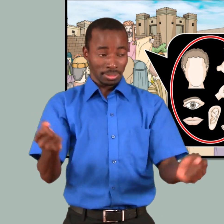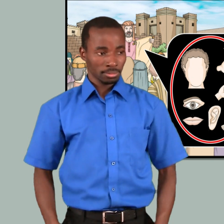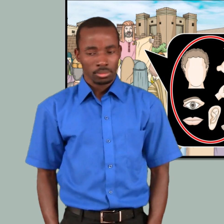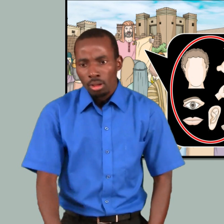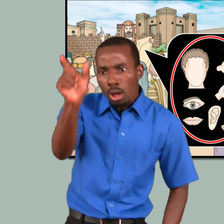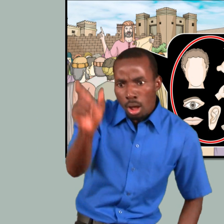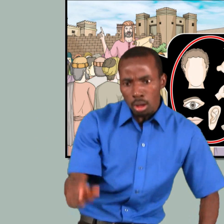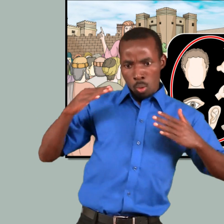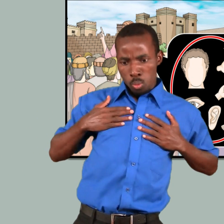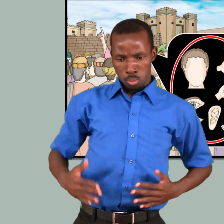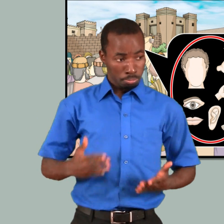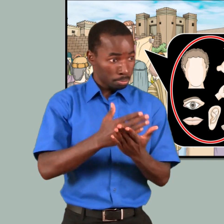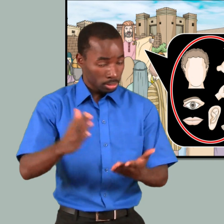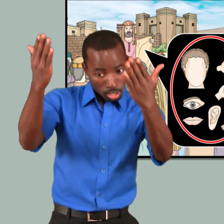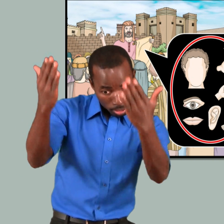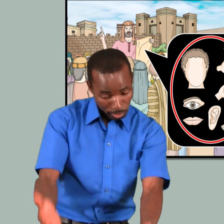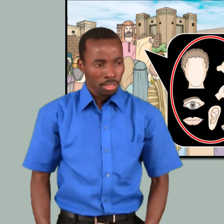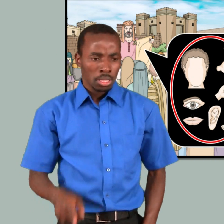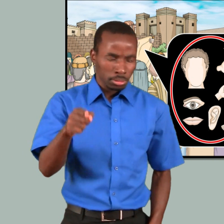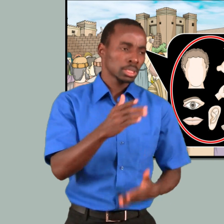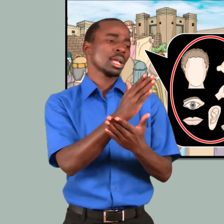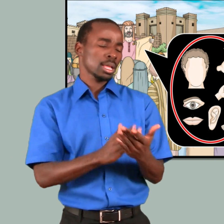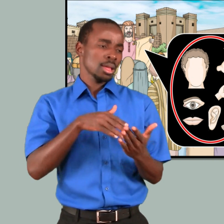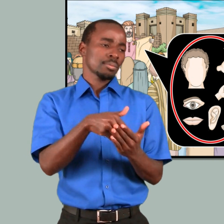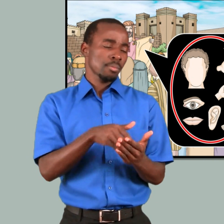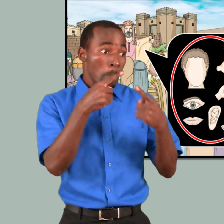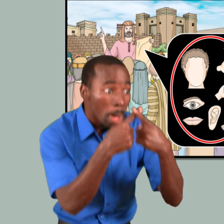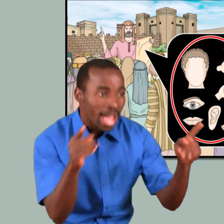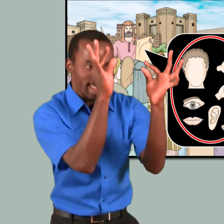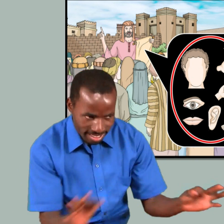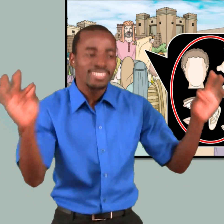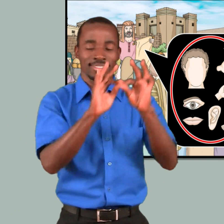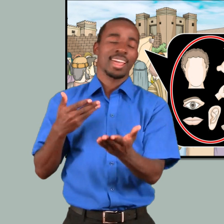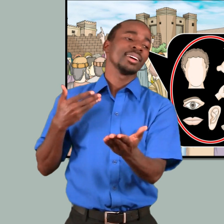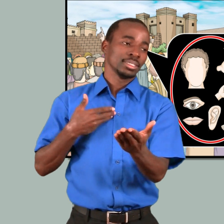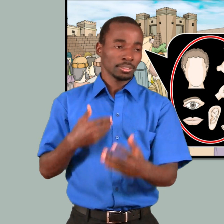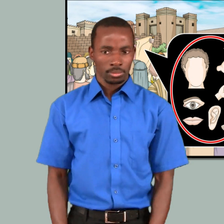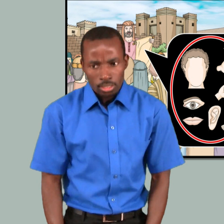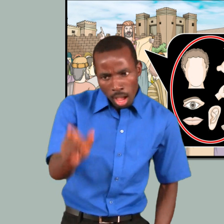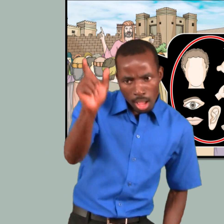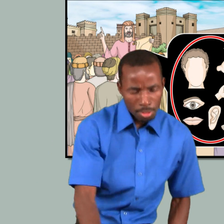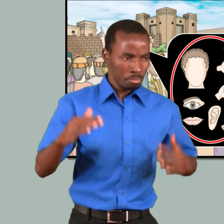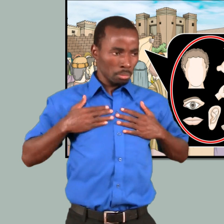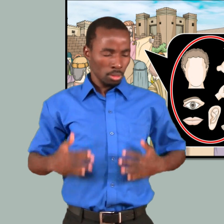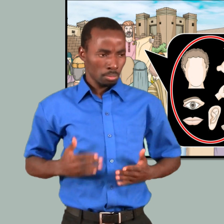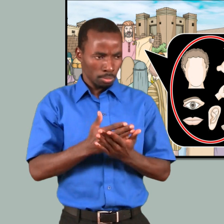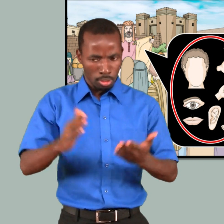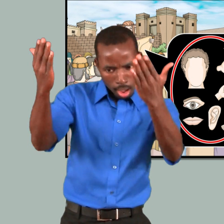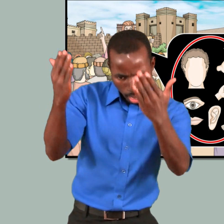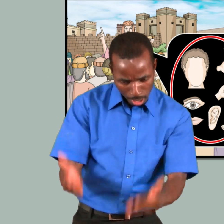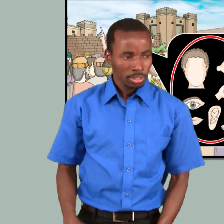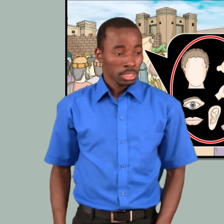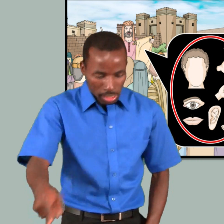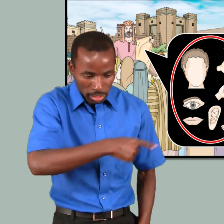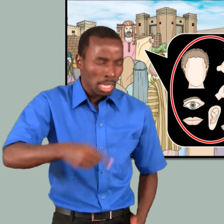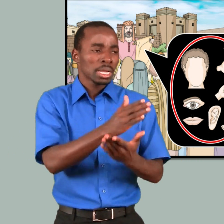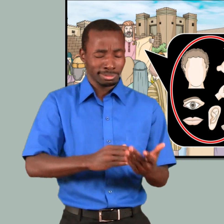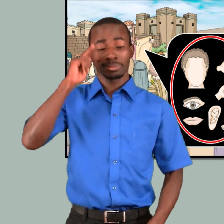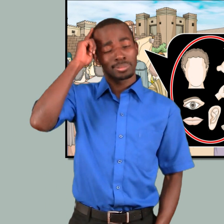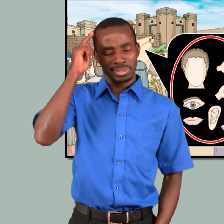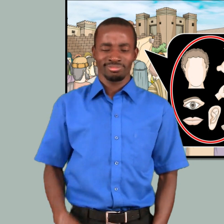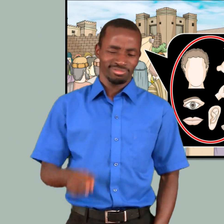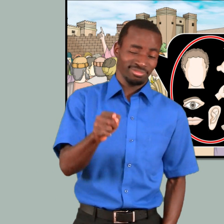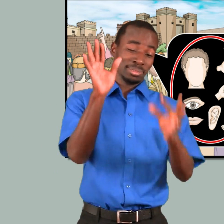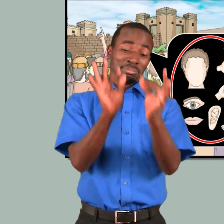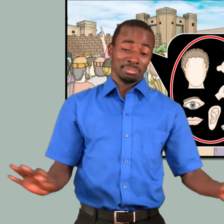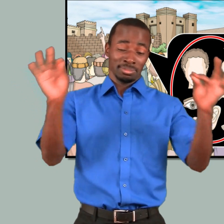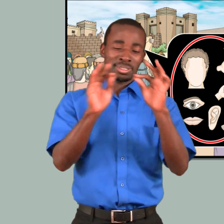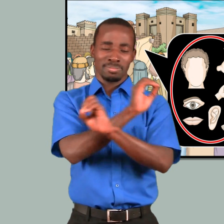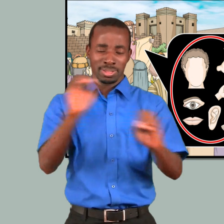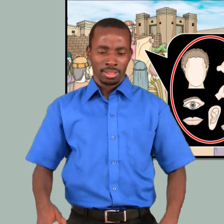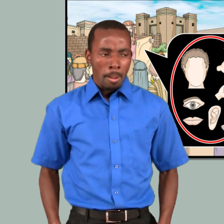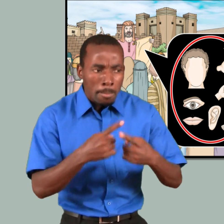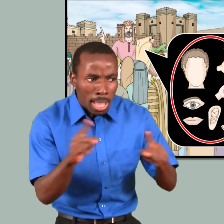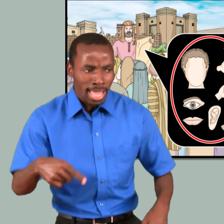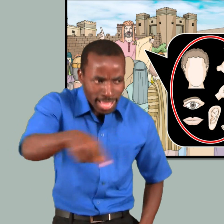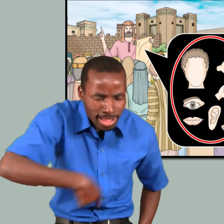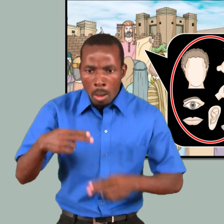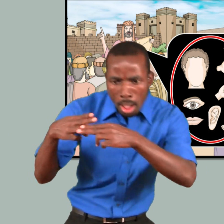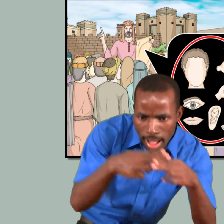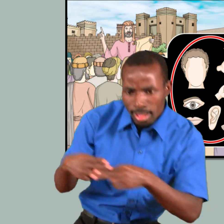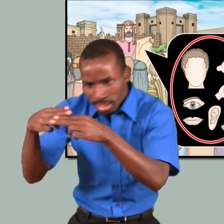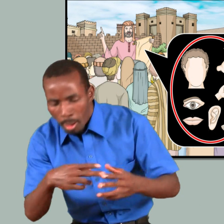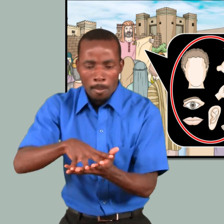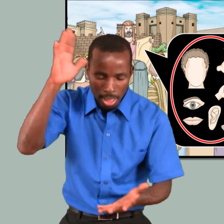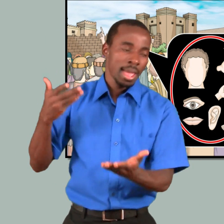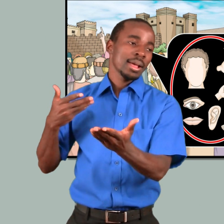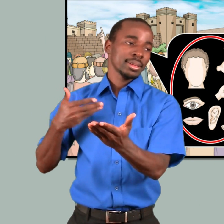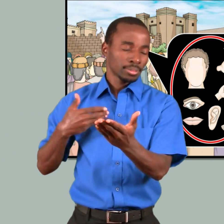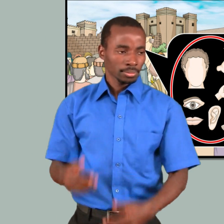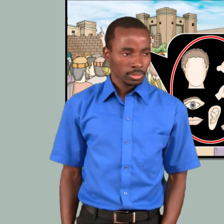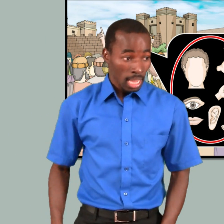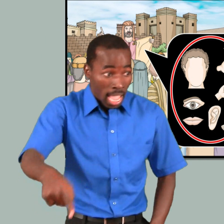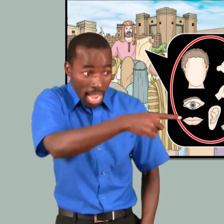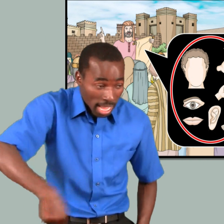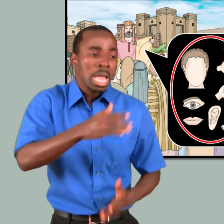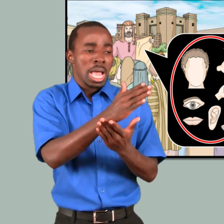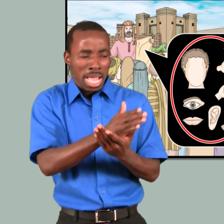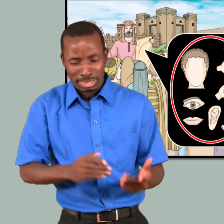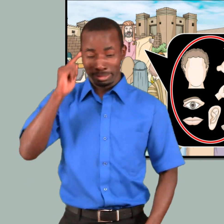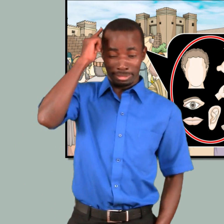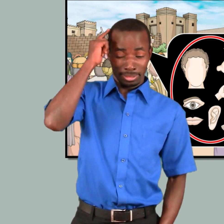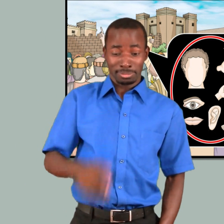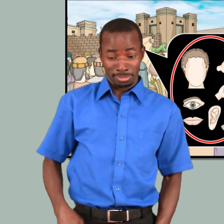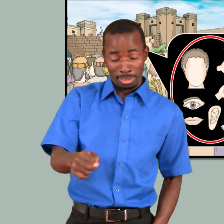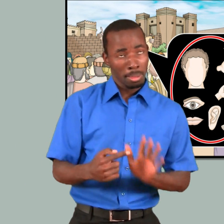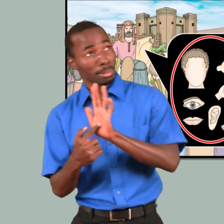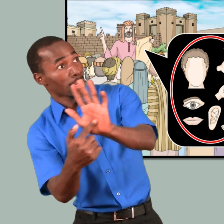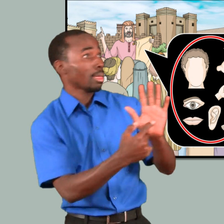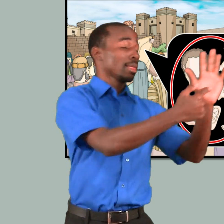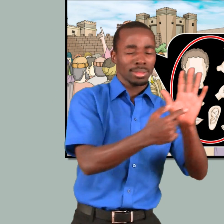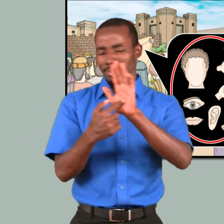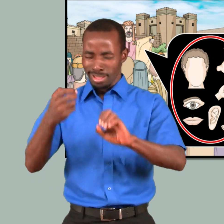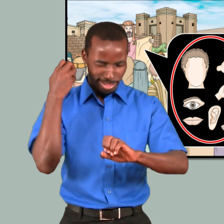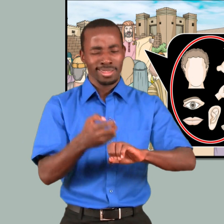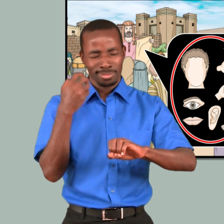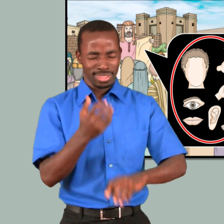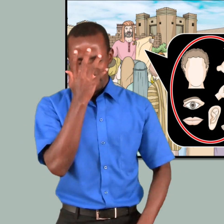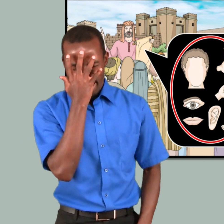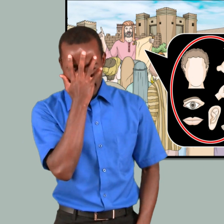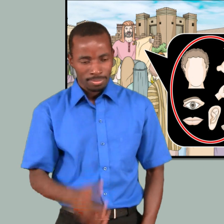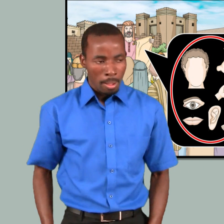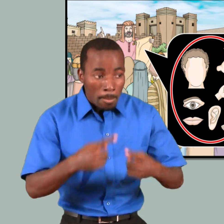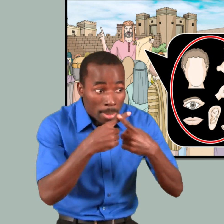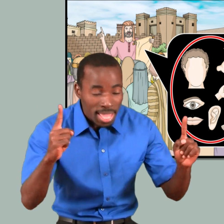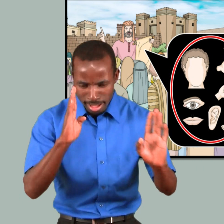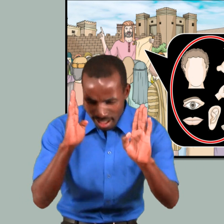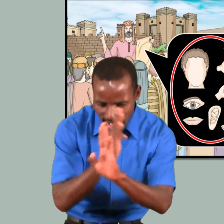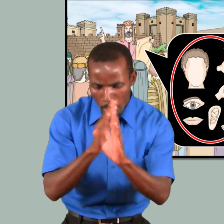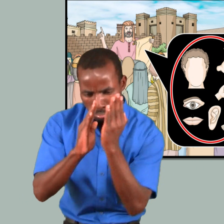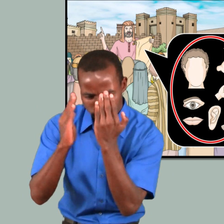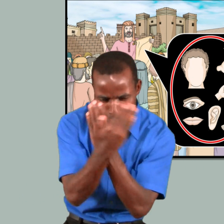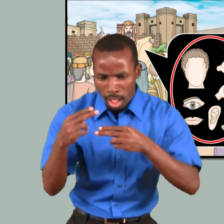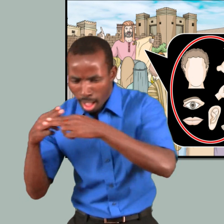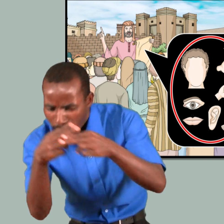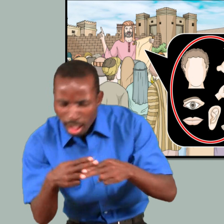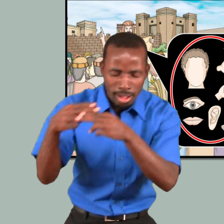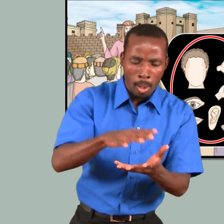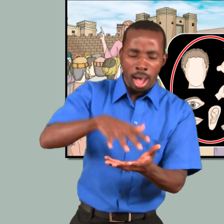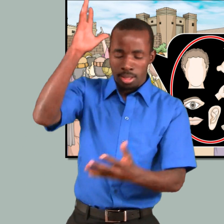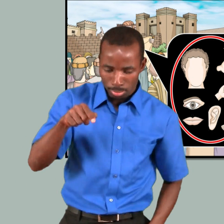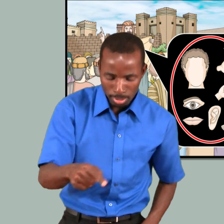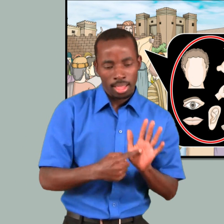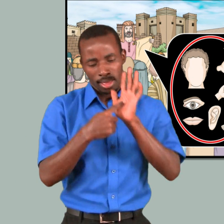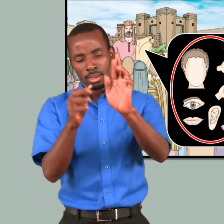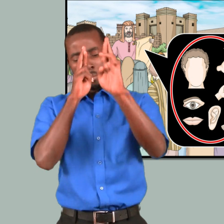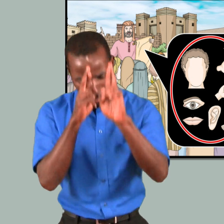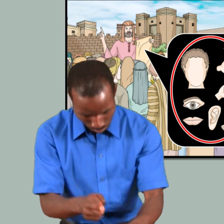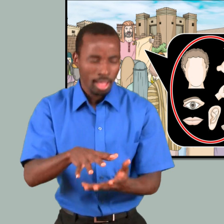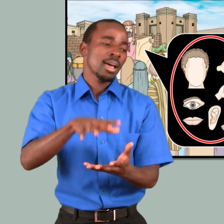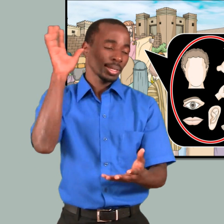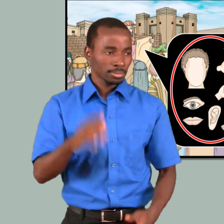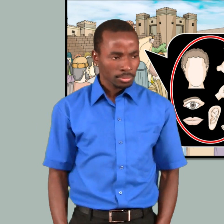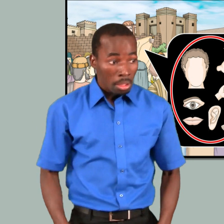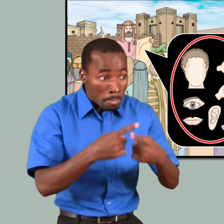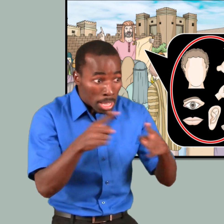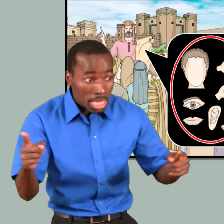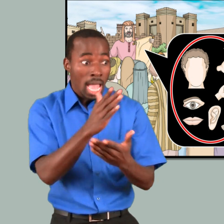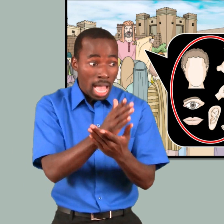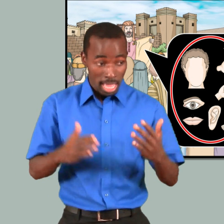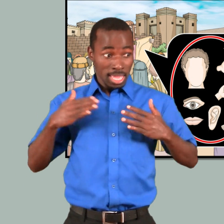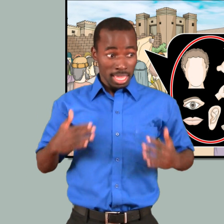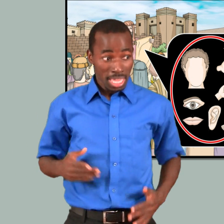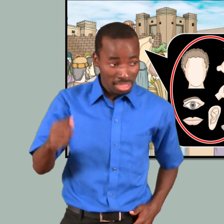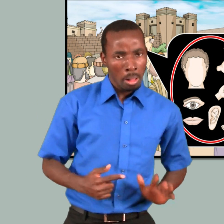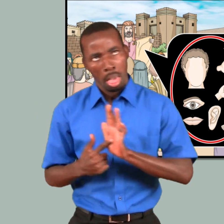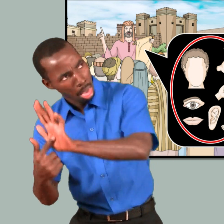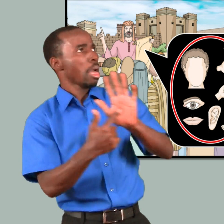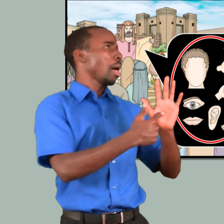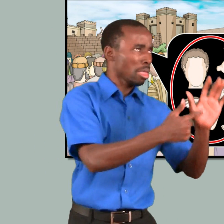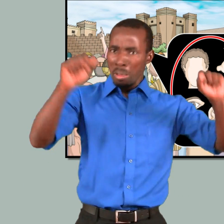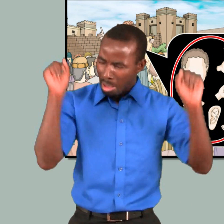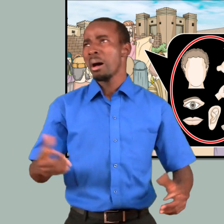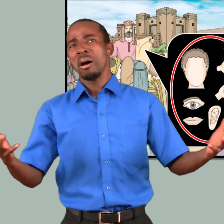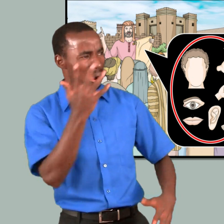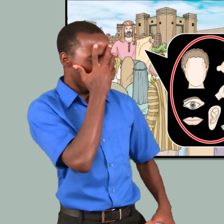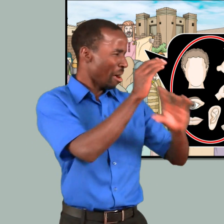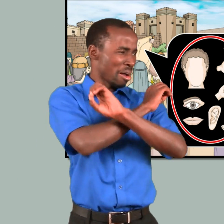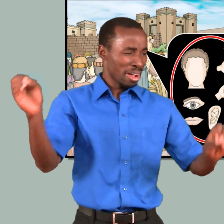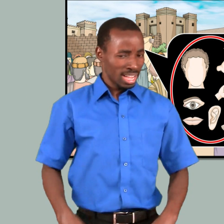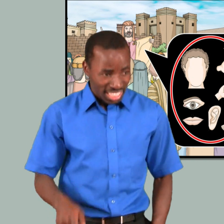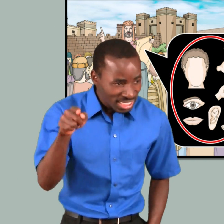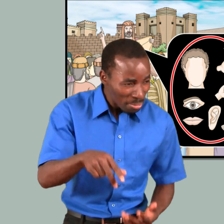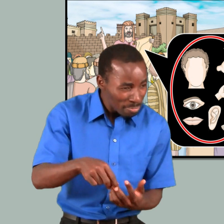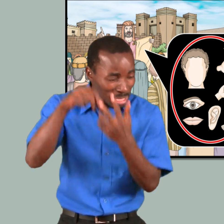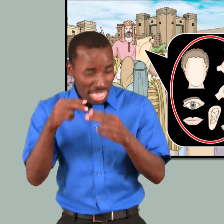On the contrary, the parts of the body that seem to be weaker are indispensable, and the parts we consider less honorable, we treat with greater honor.